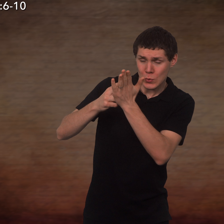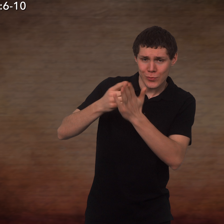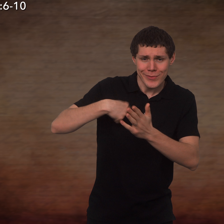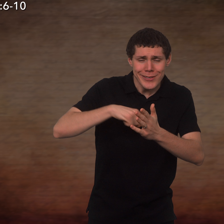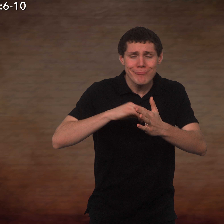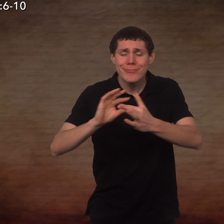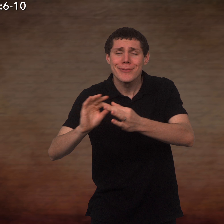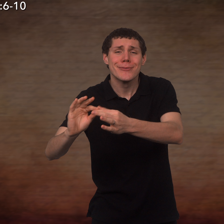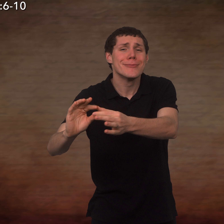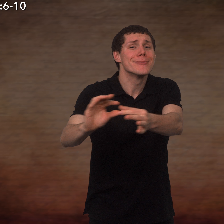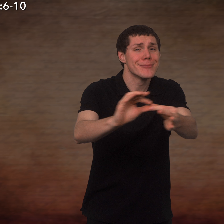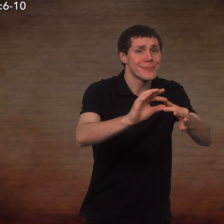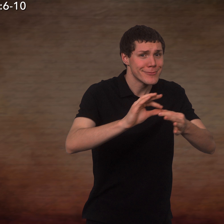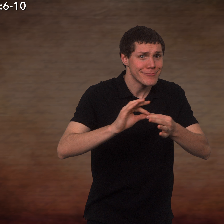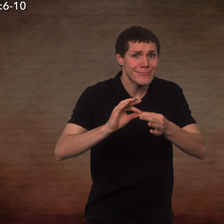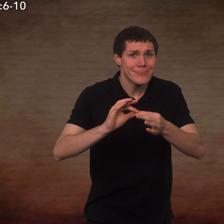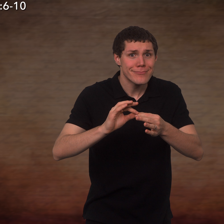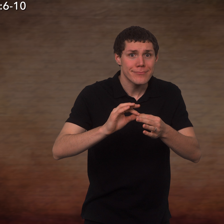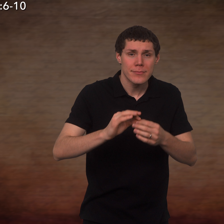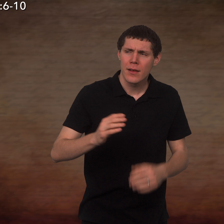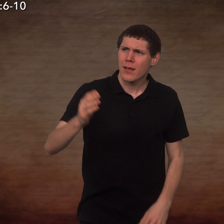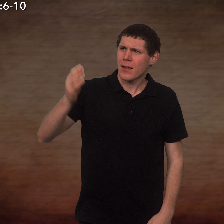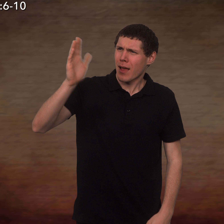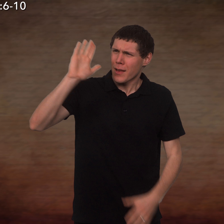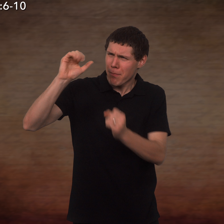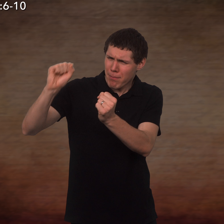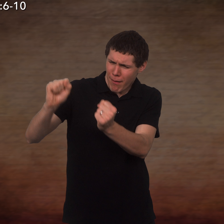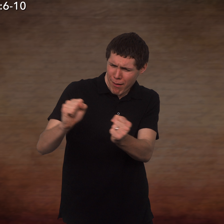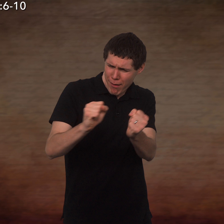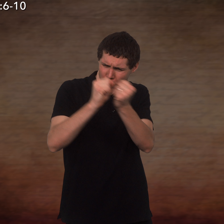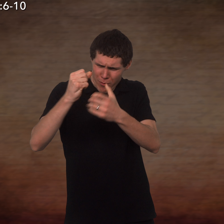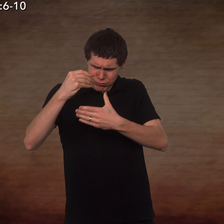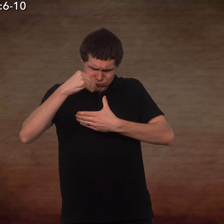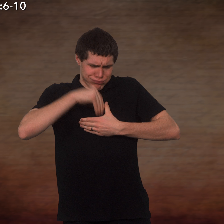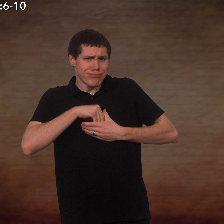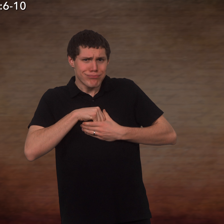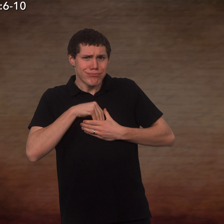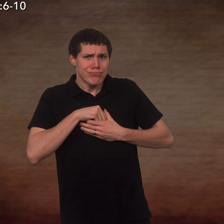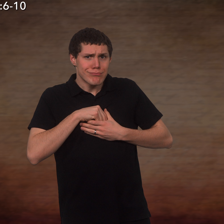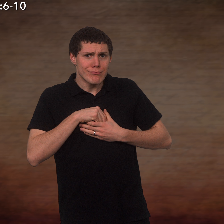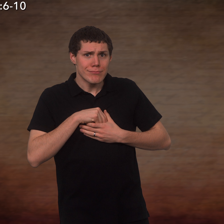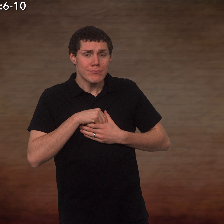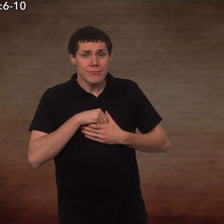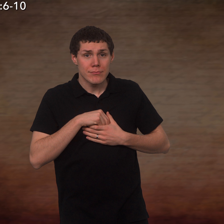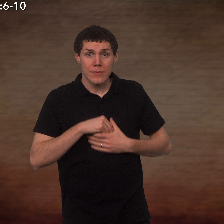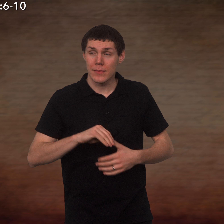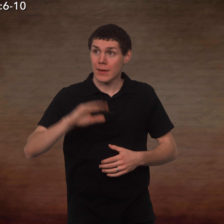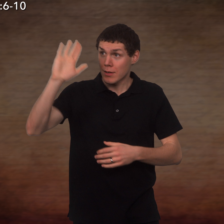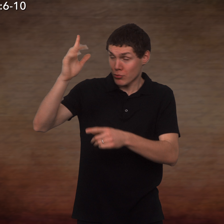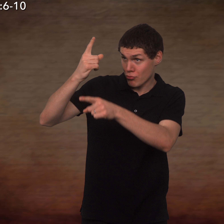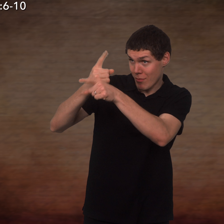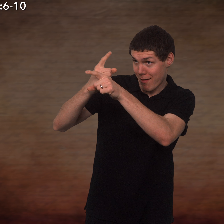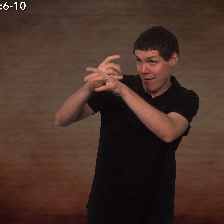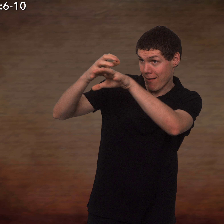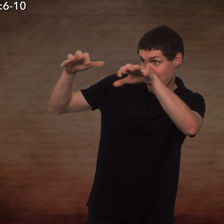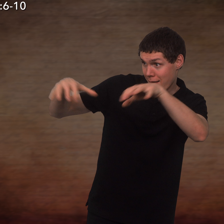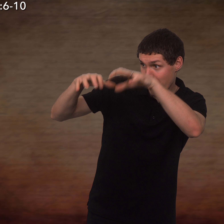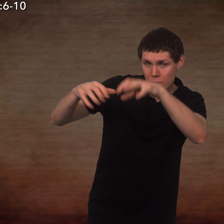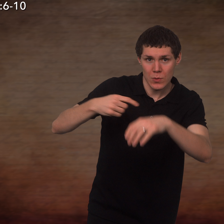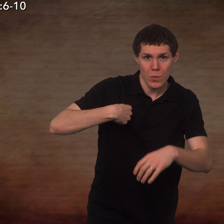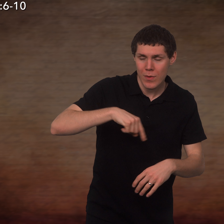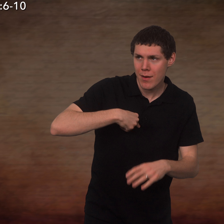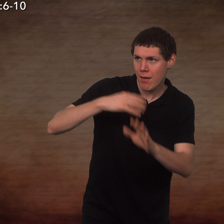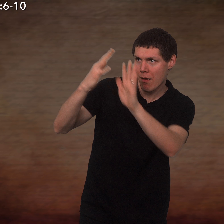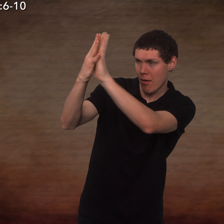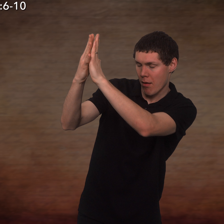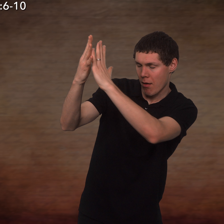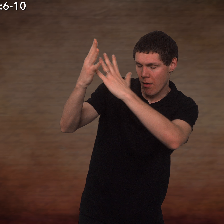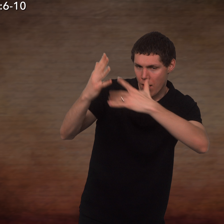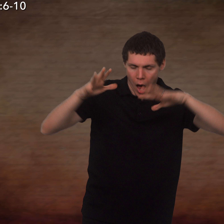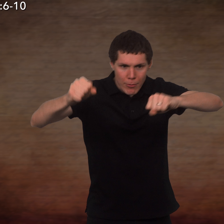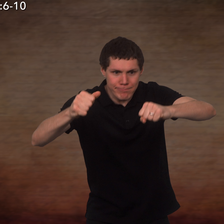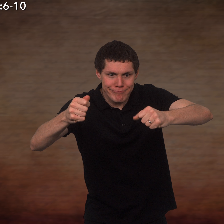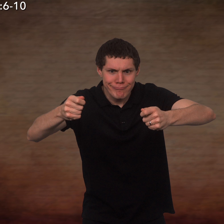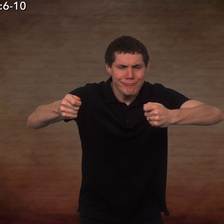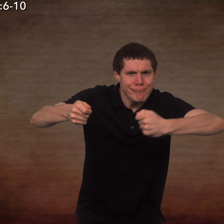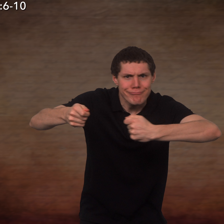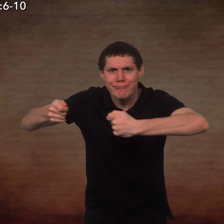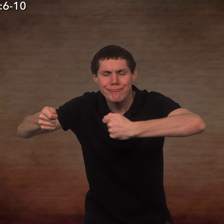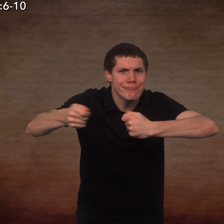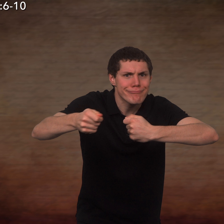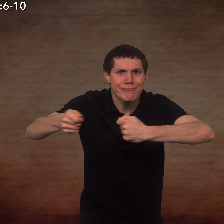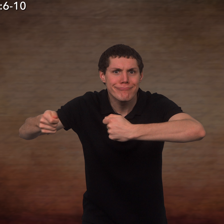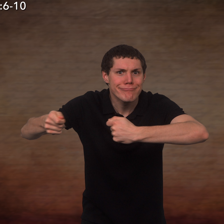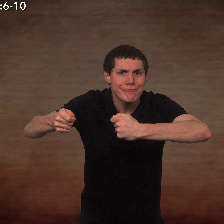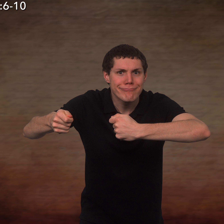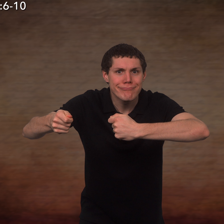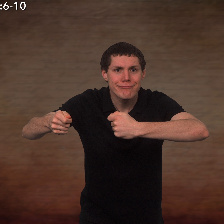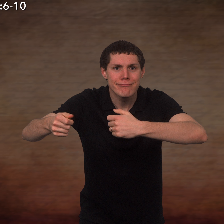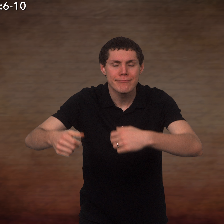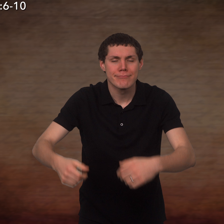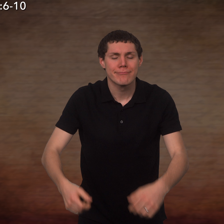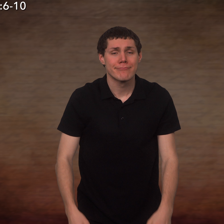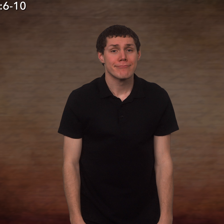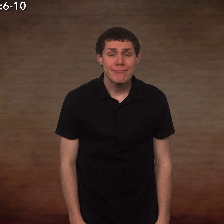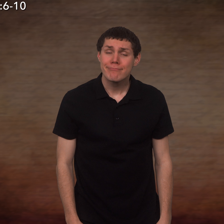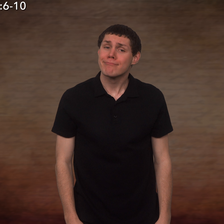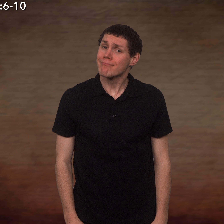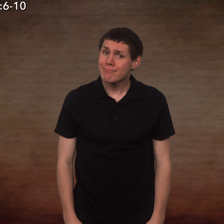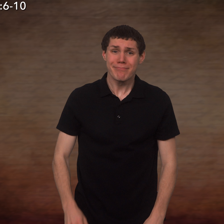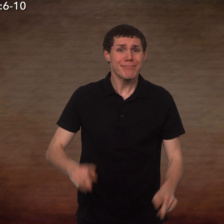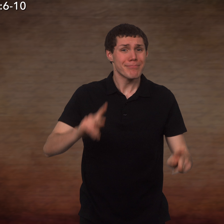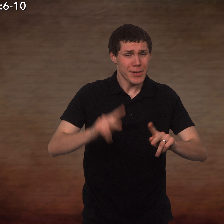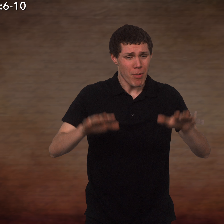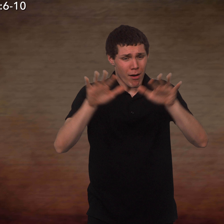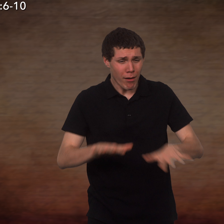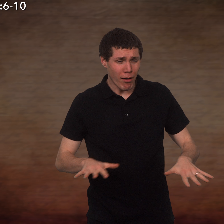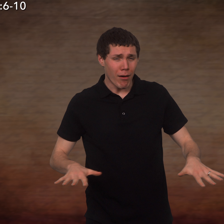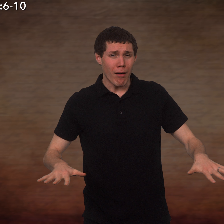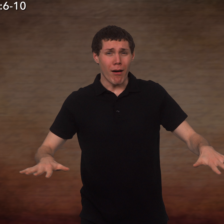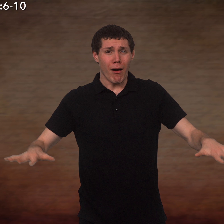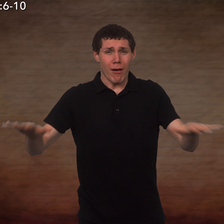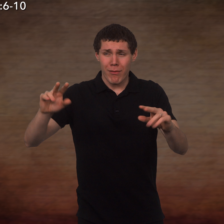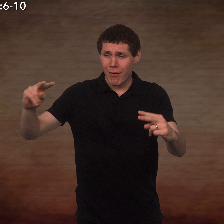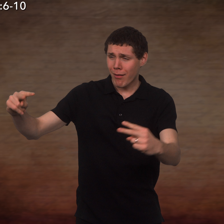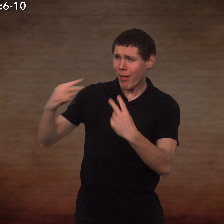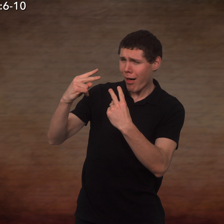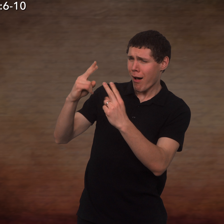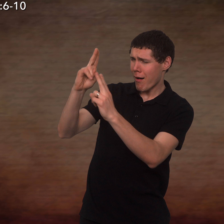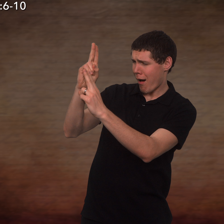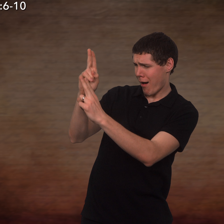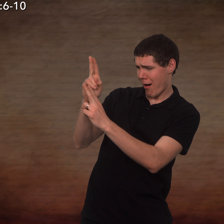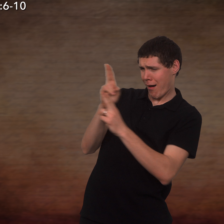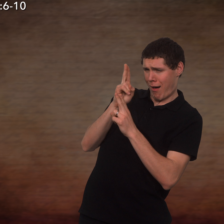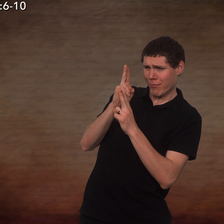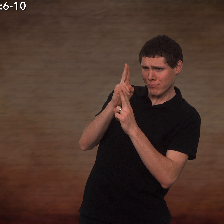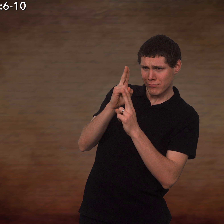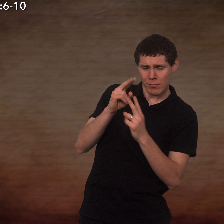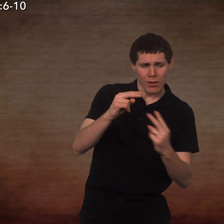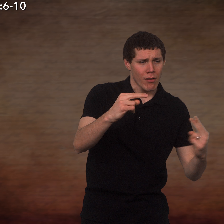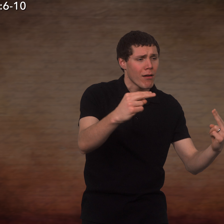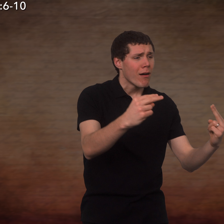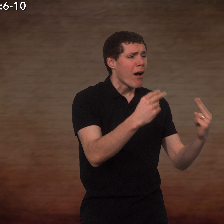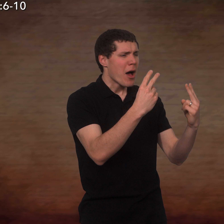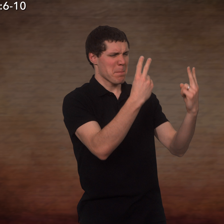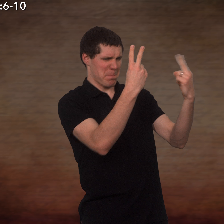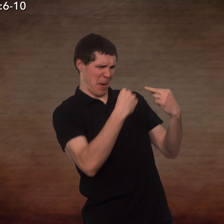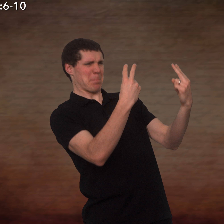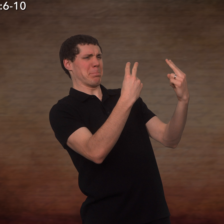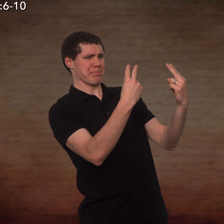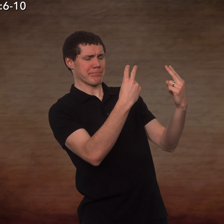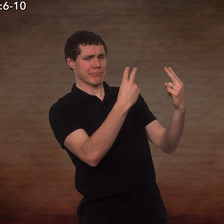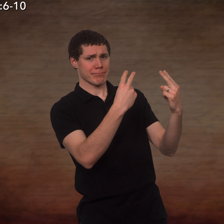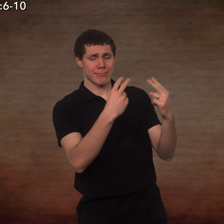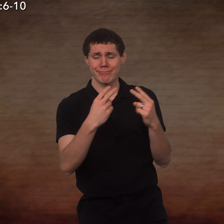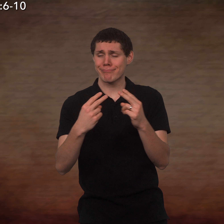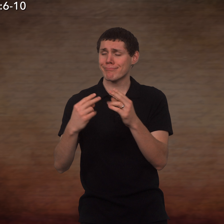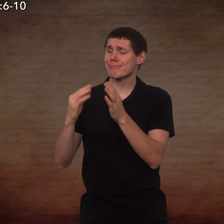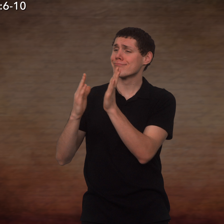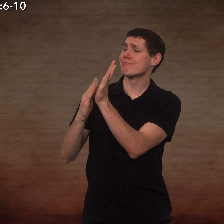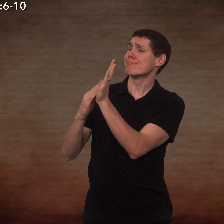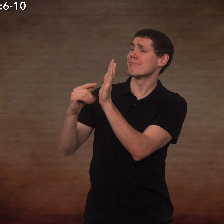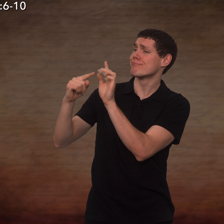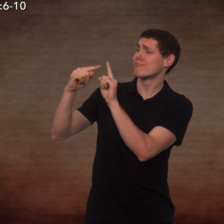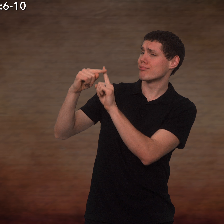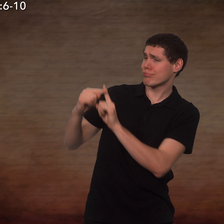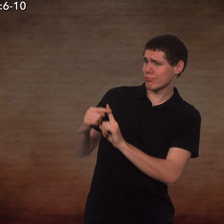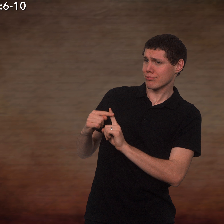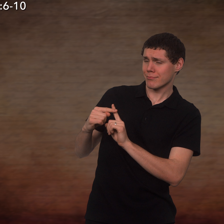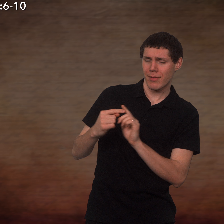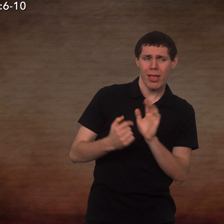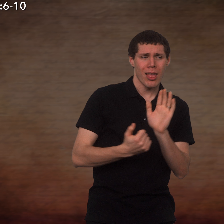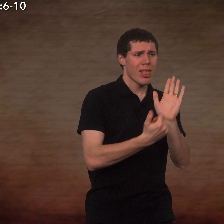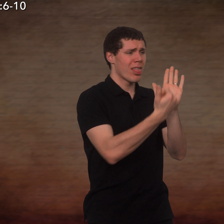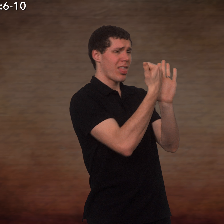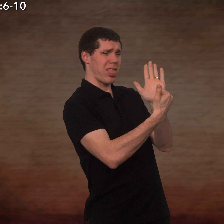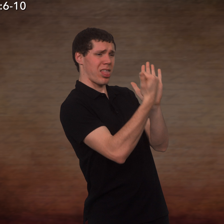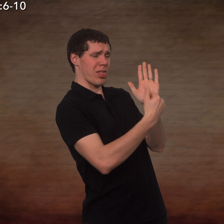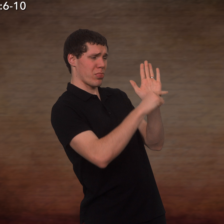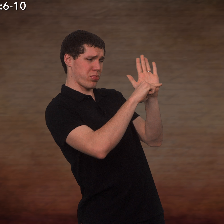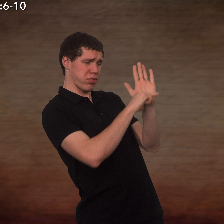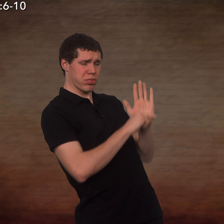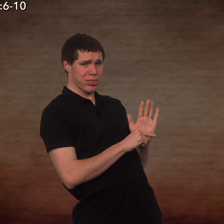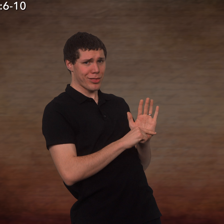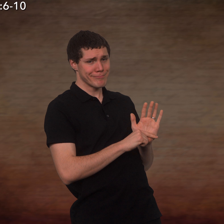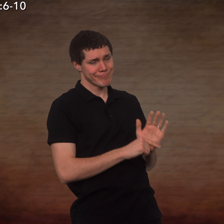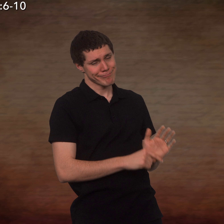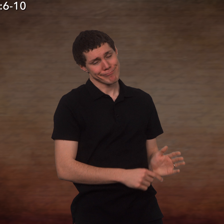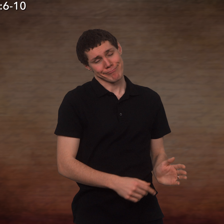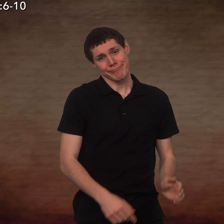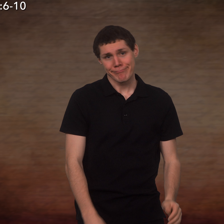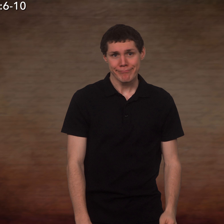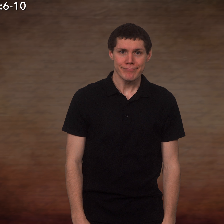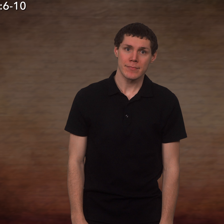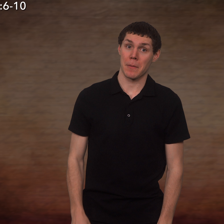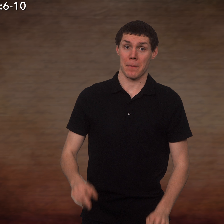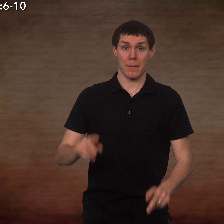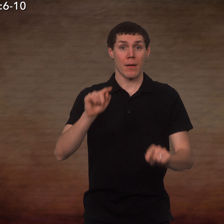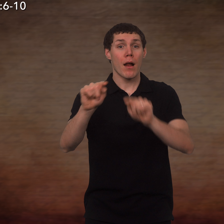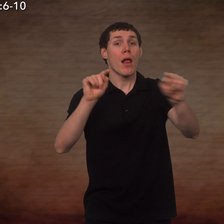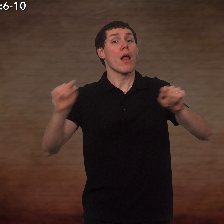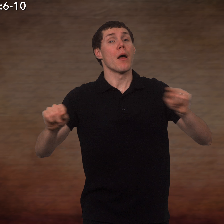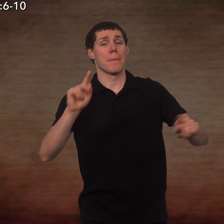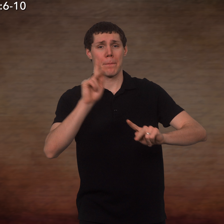with the weapons of righteousness in the right hand and in the left;